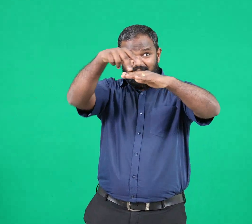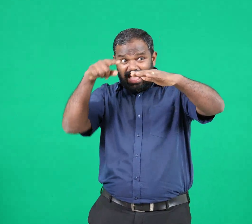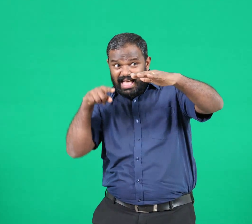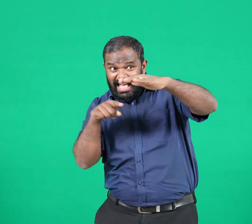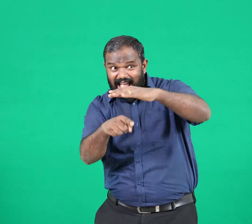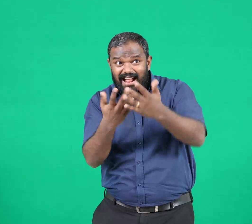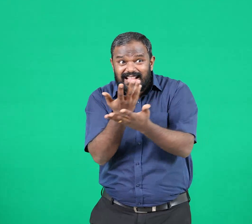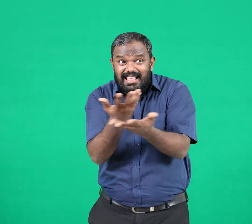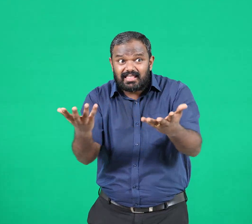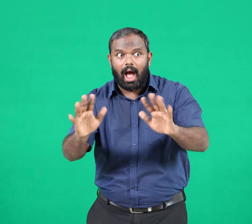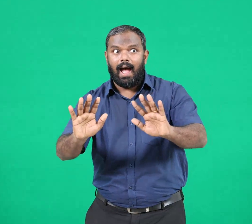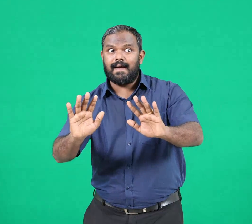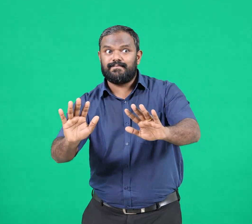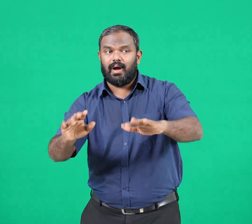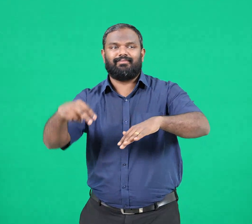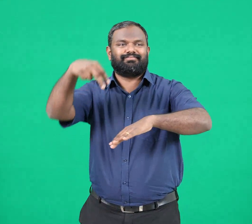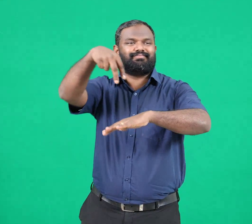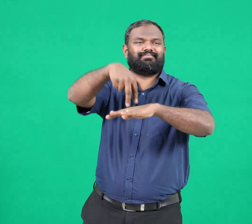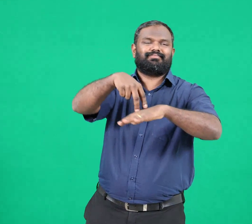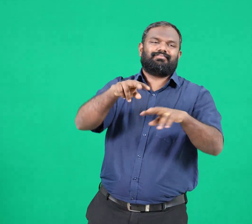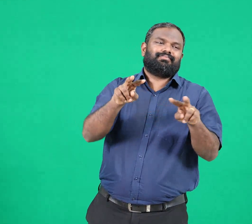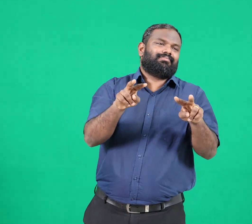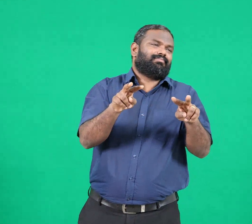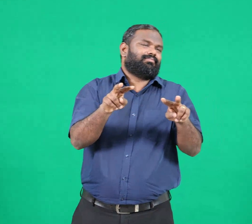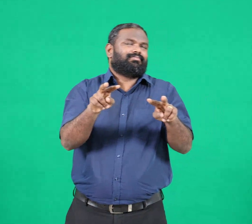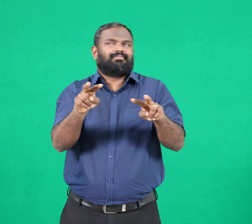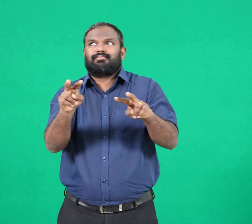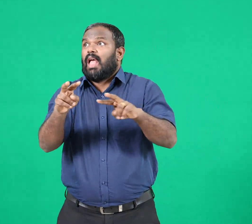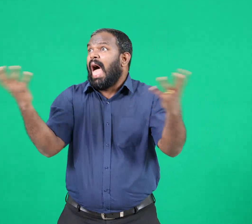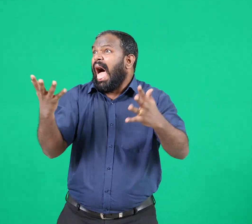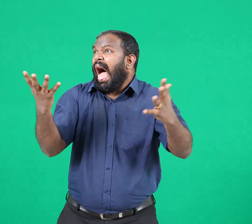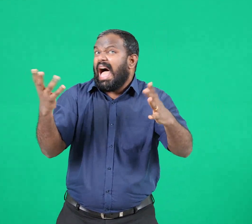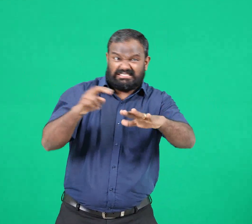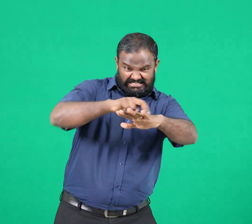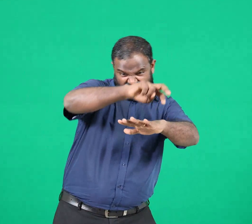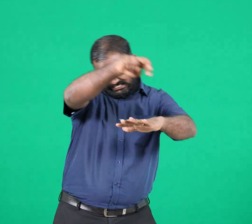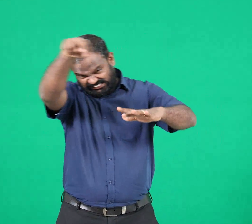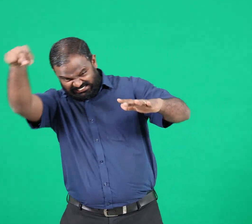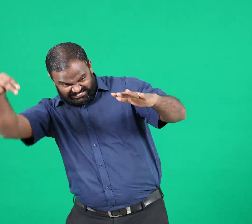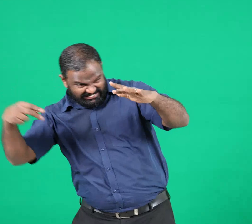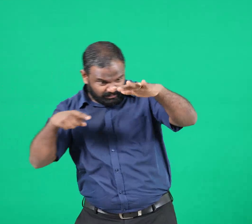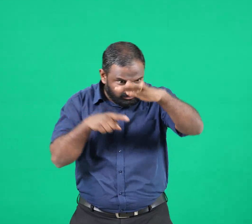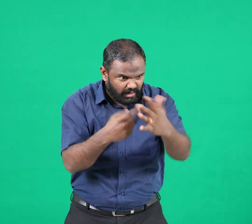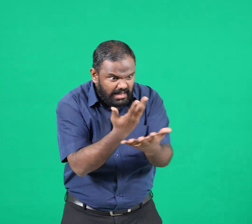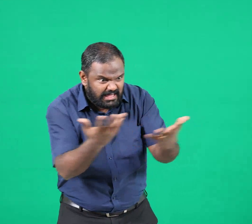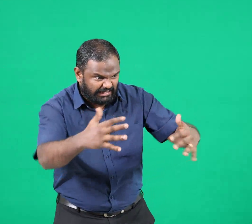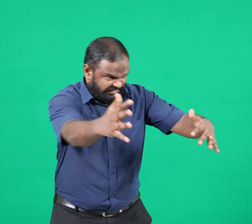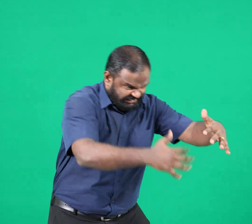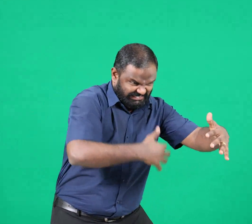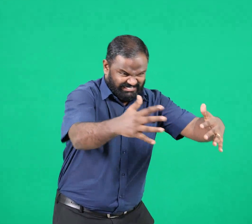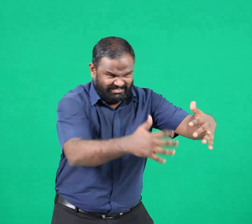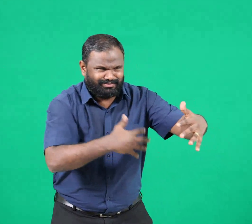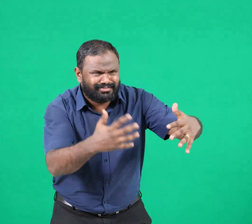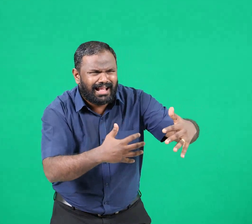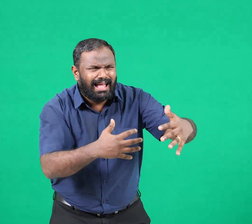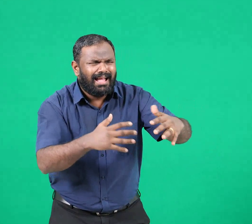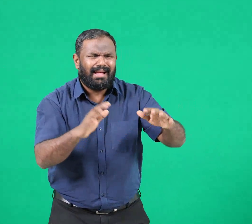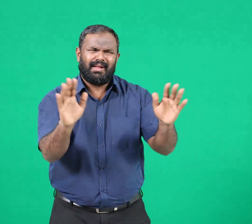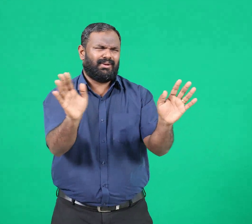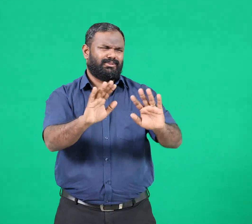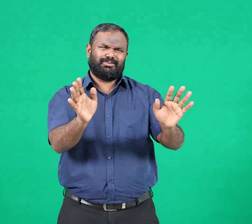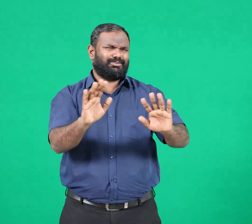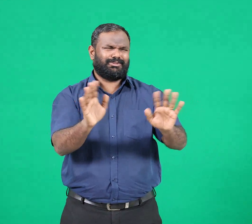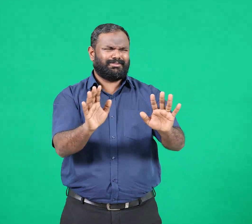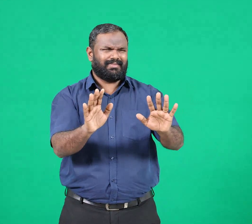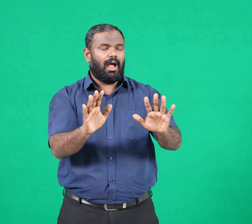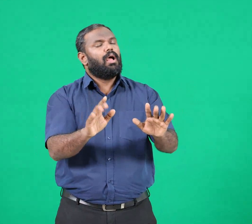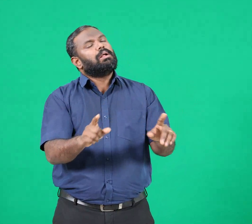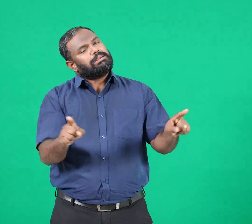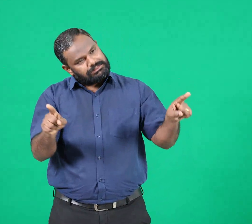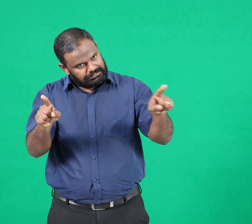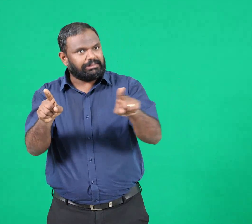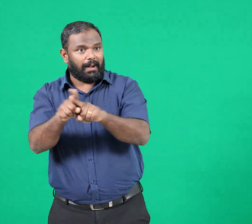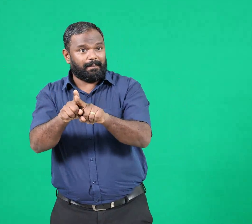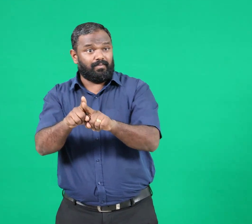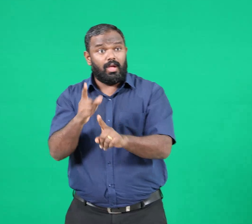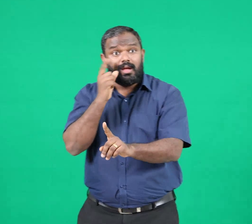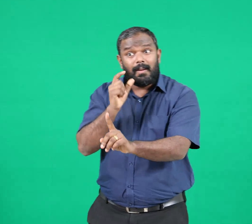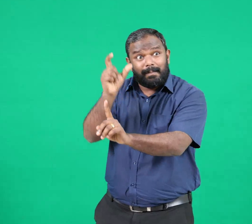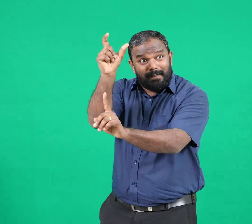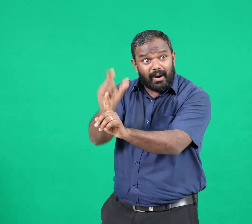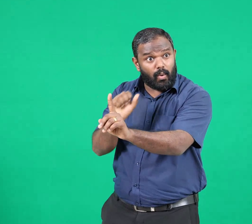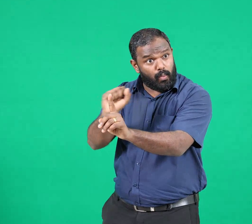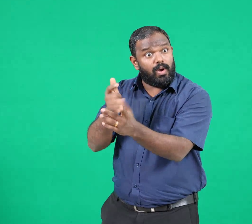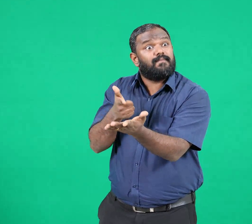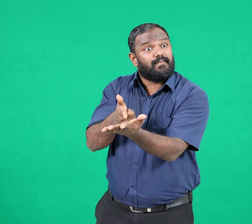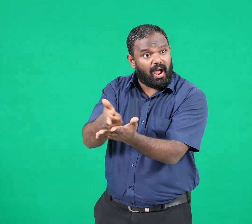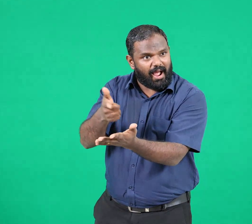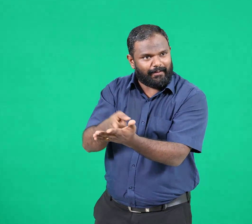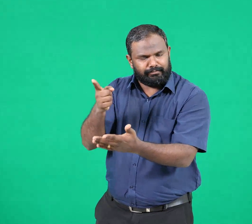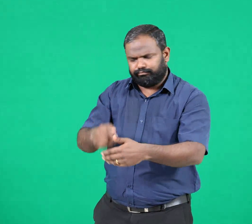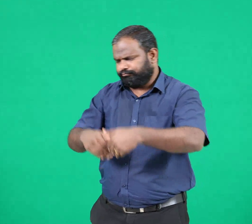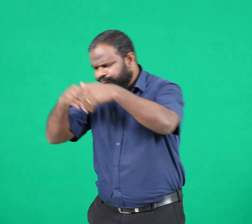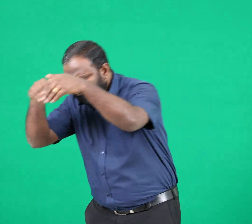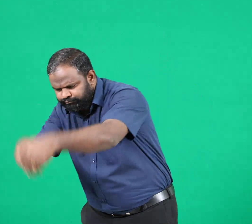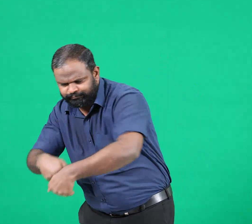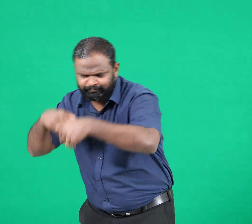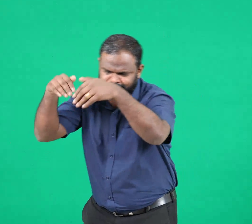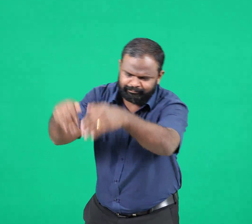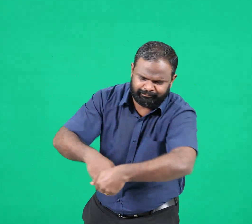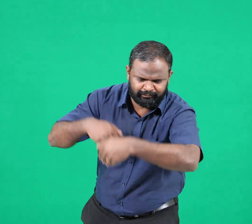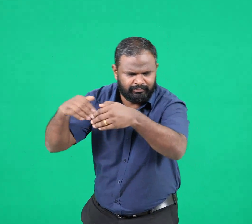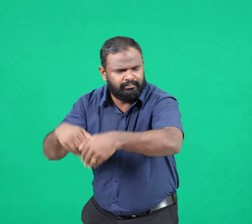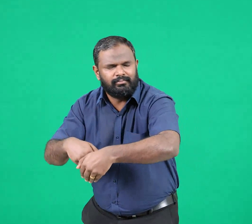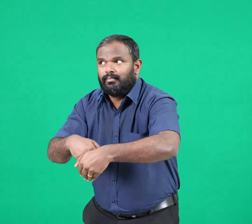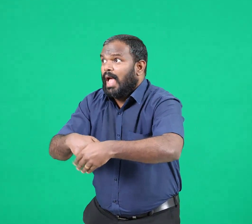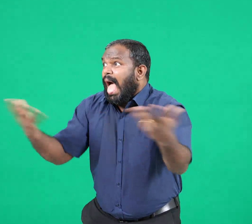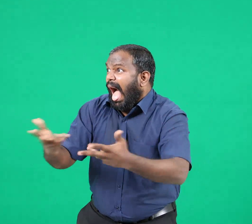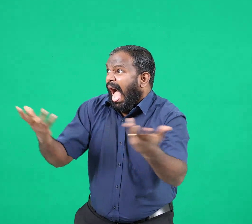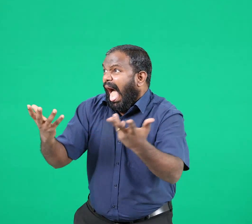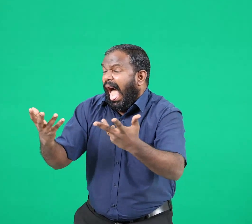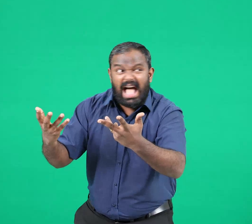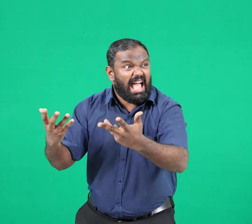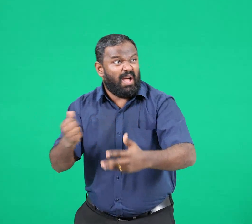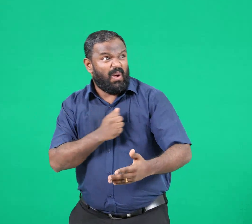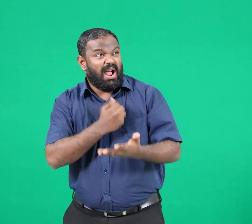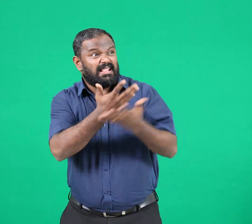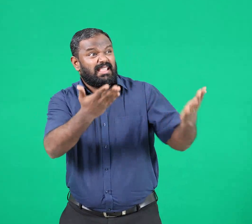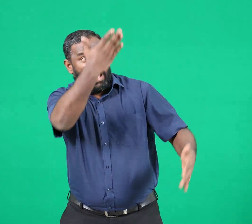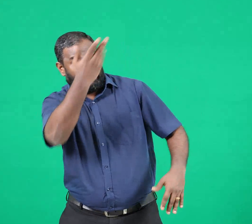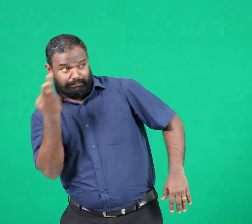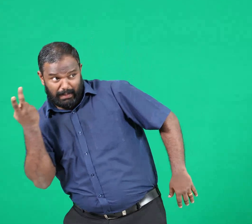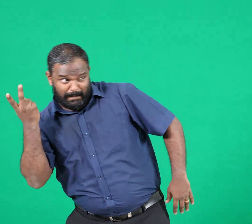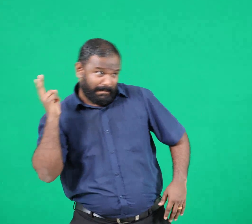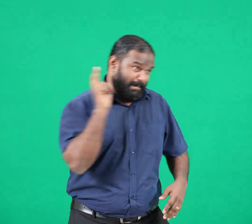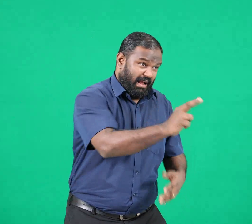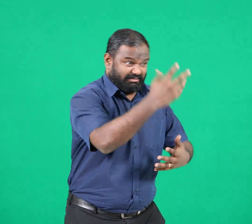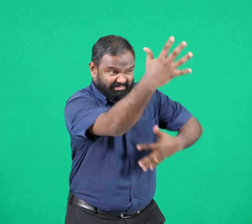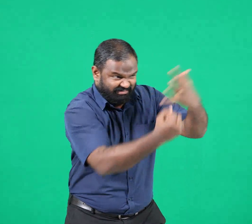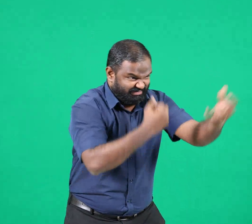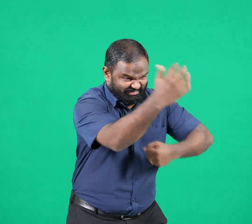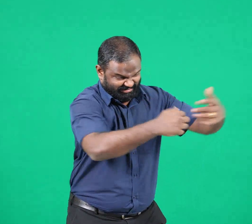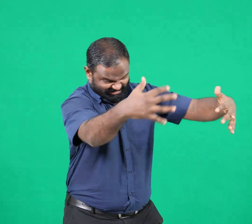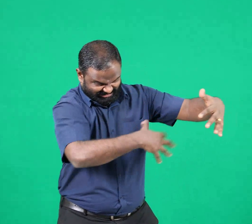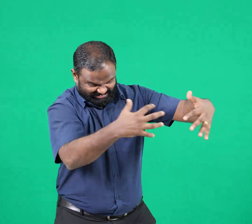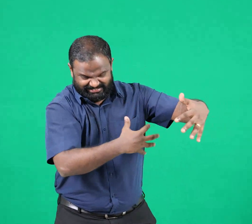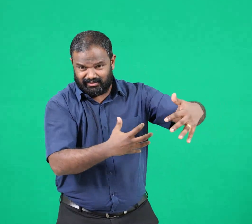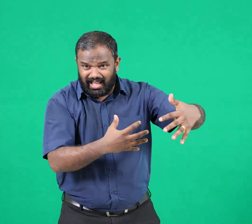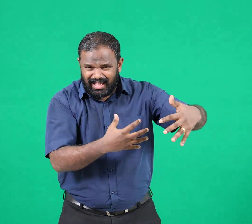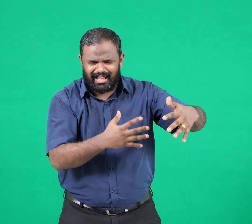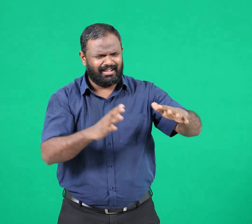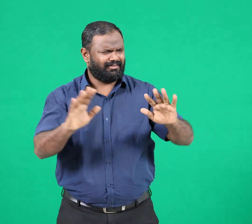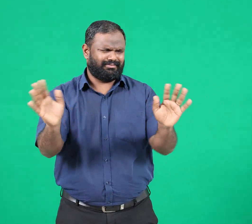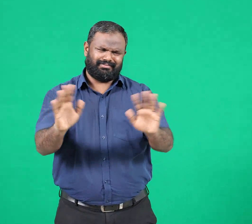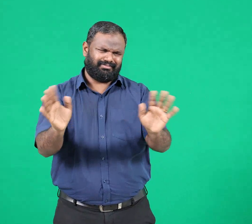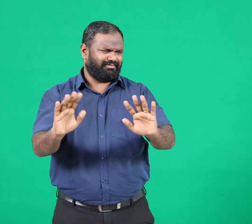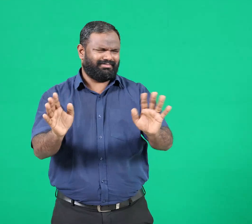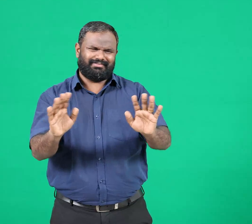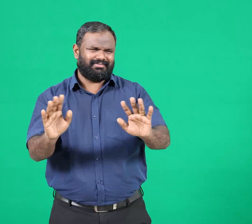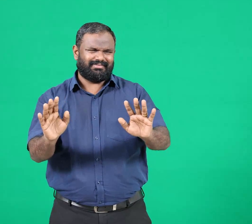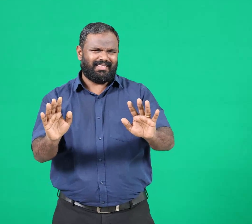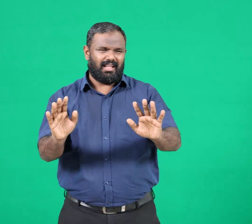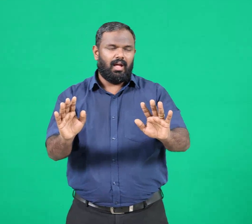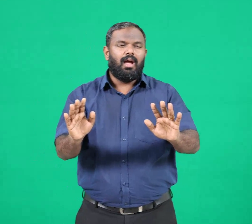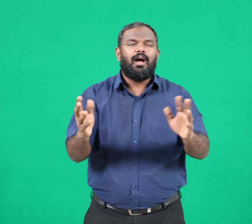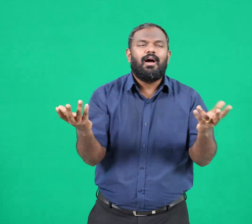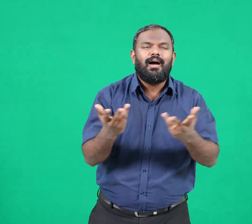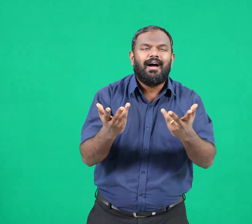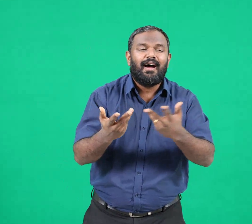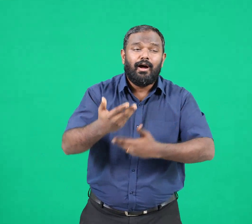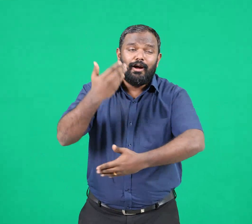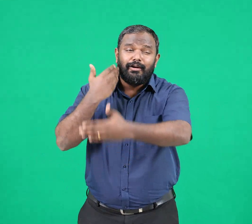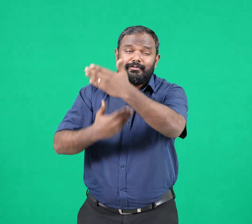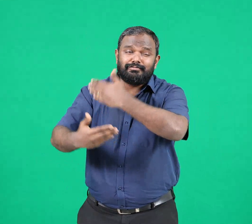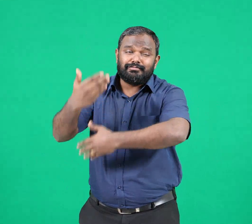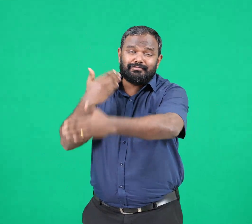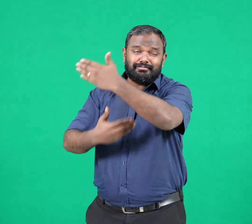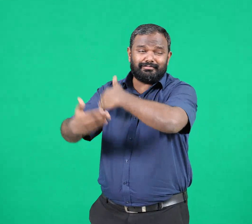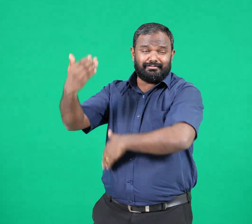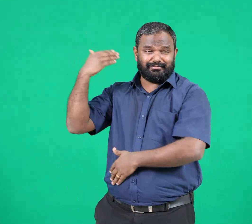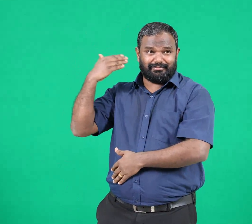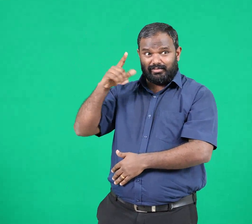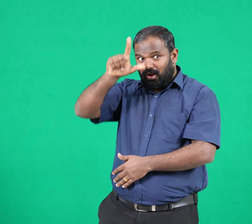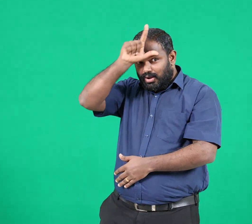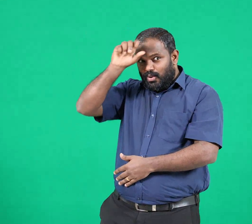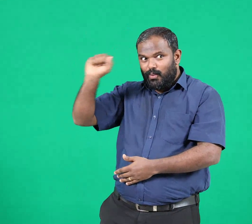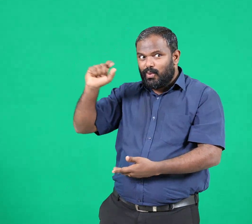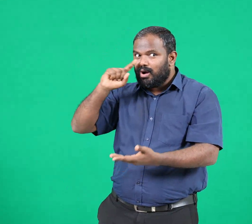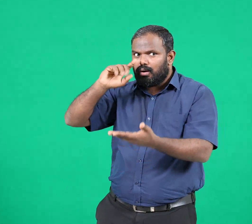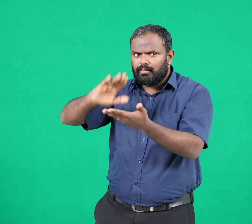Likewise, let no one in the field return for anything he has left behind.